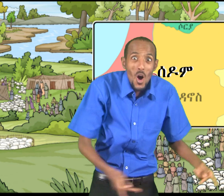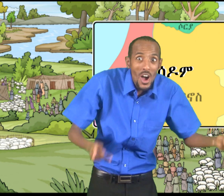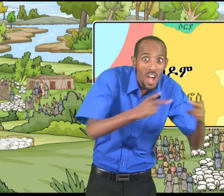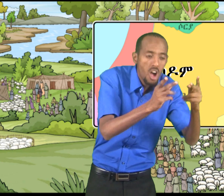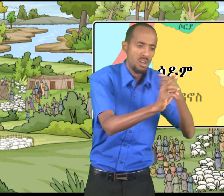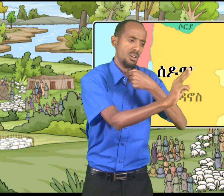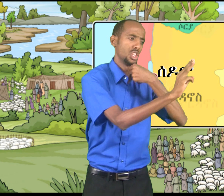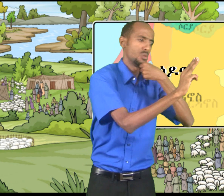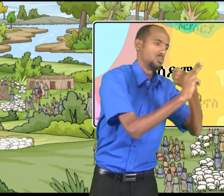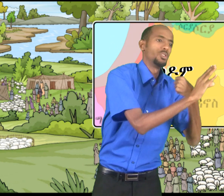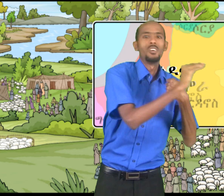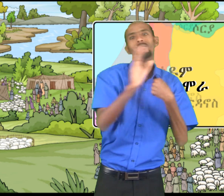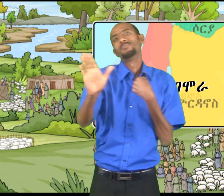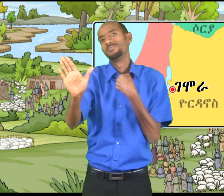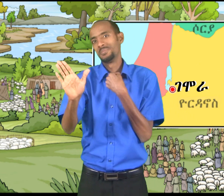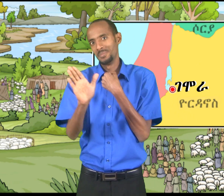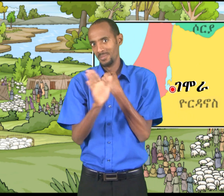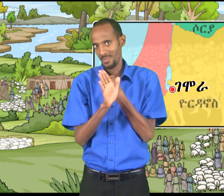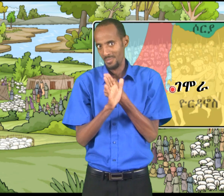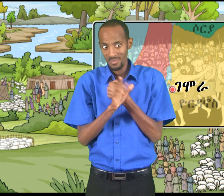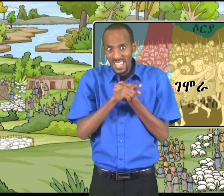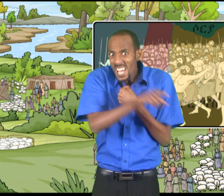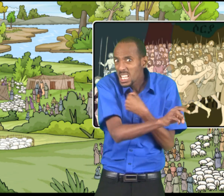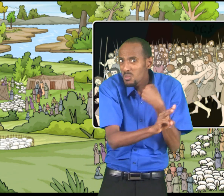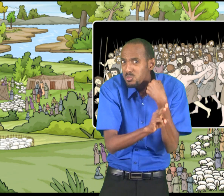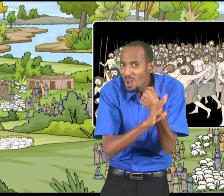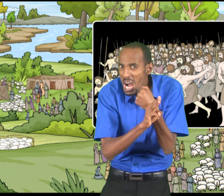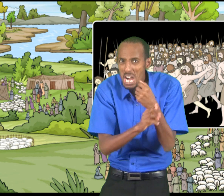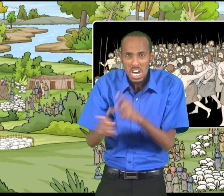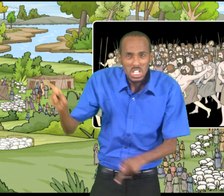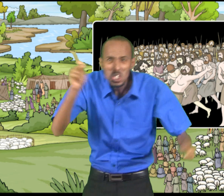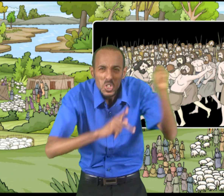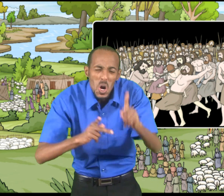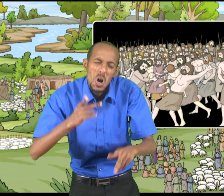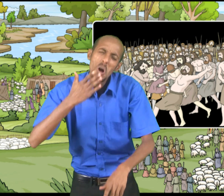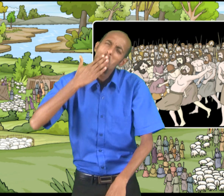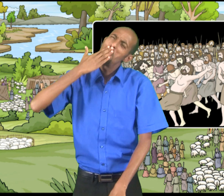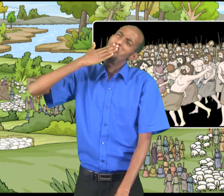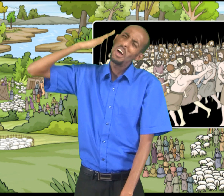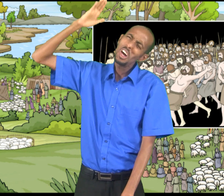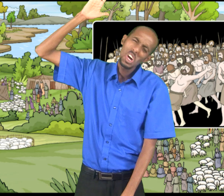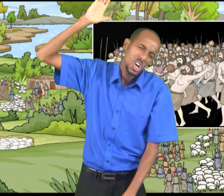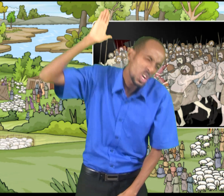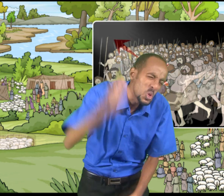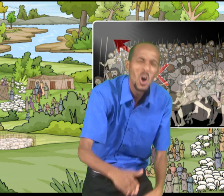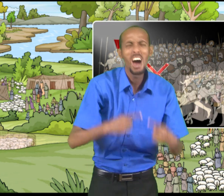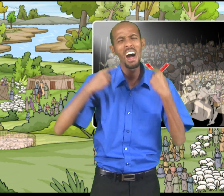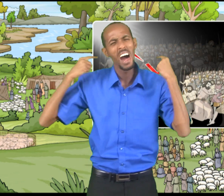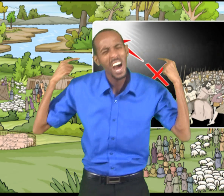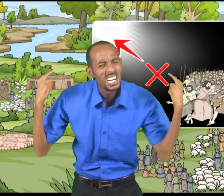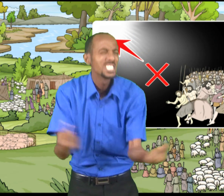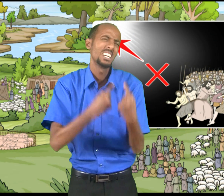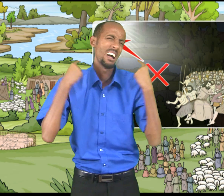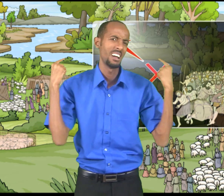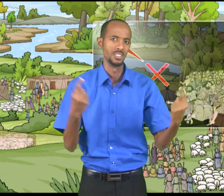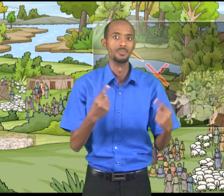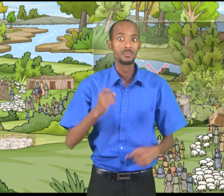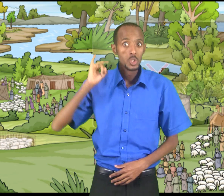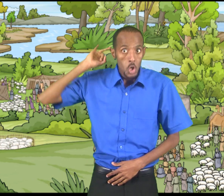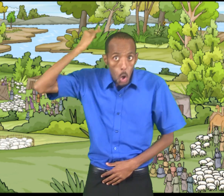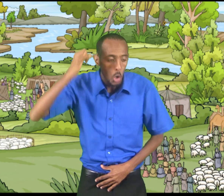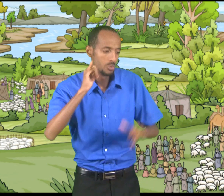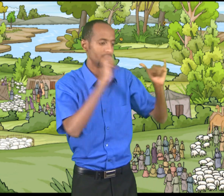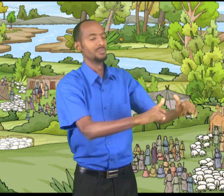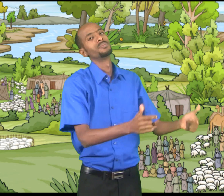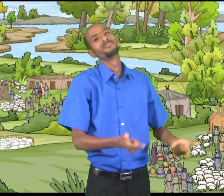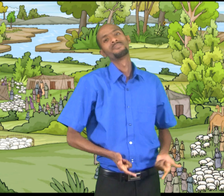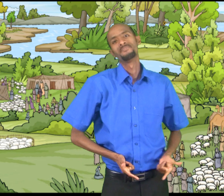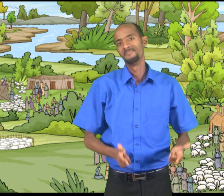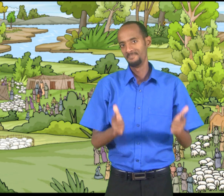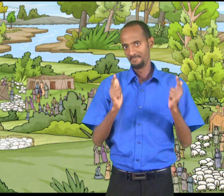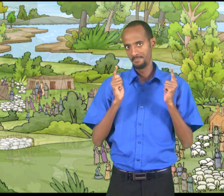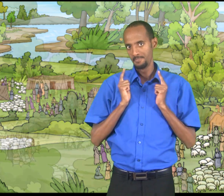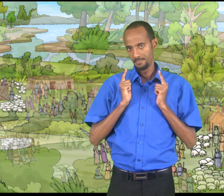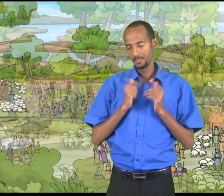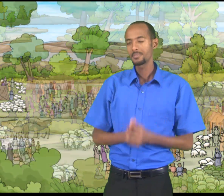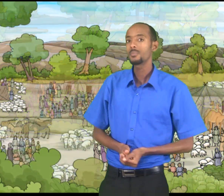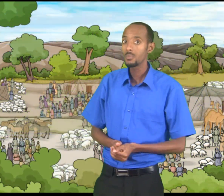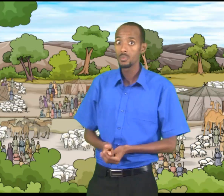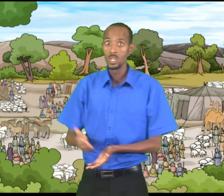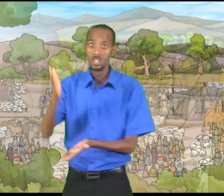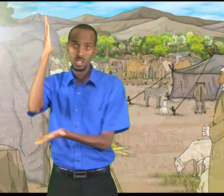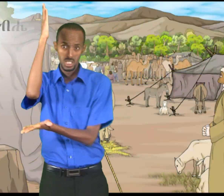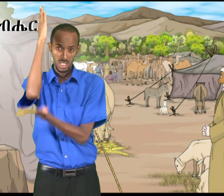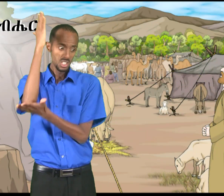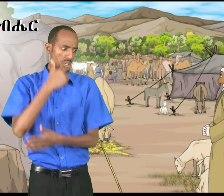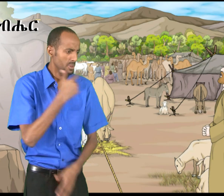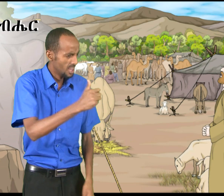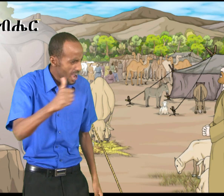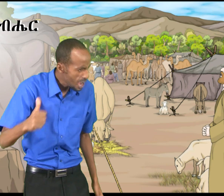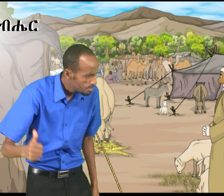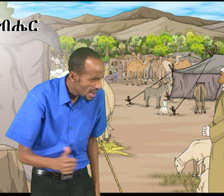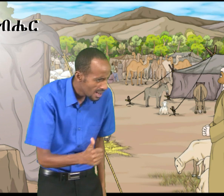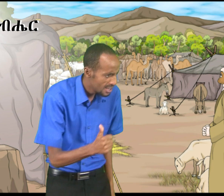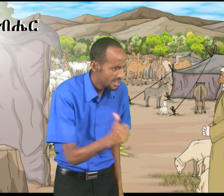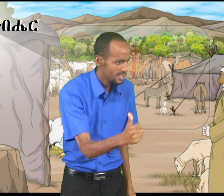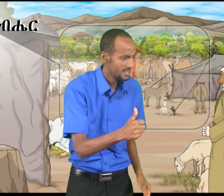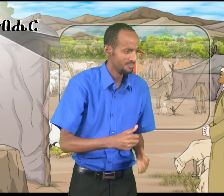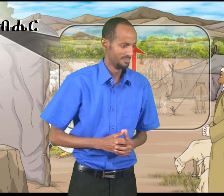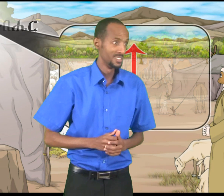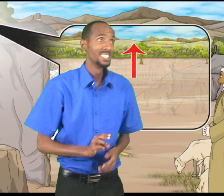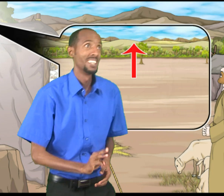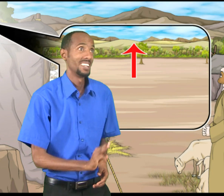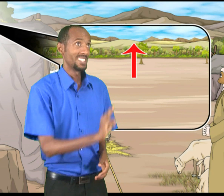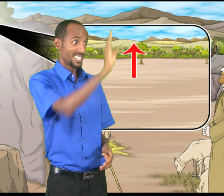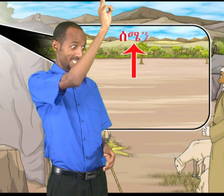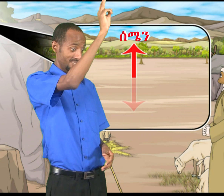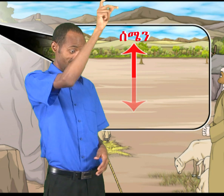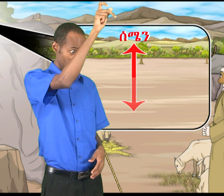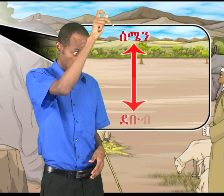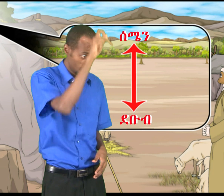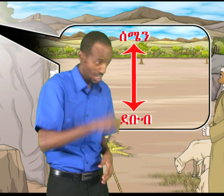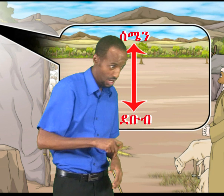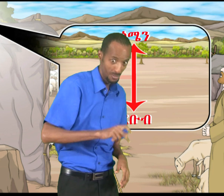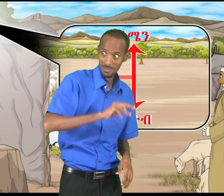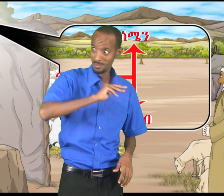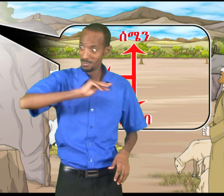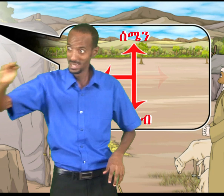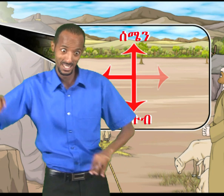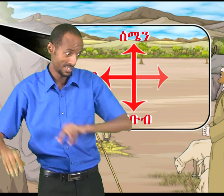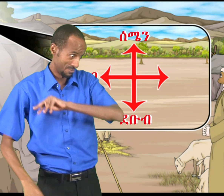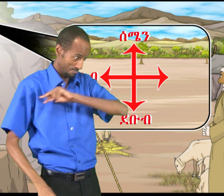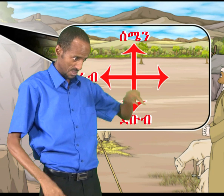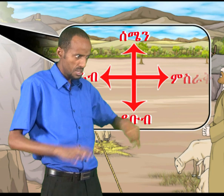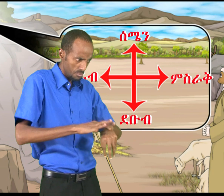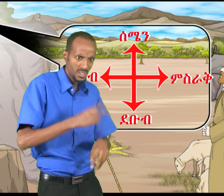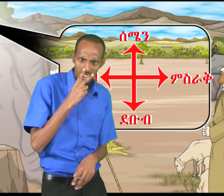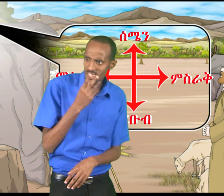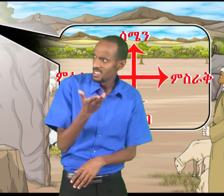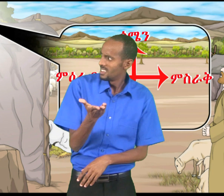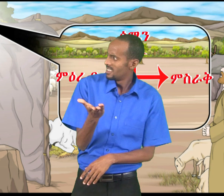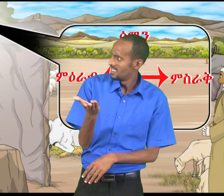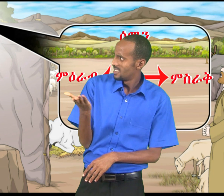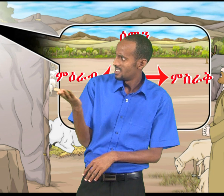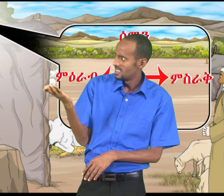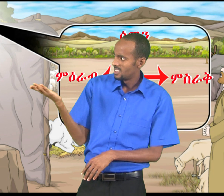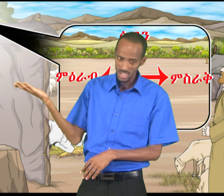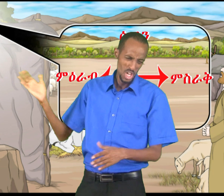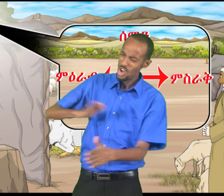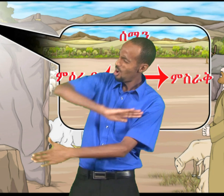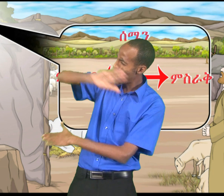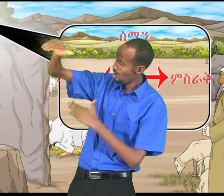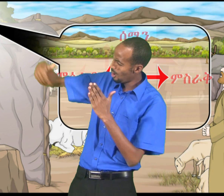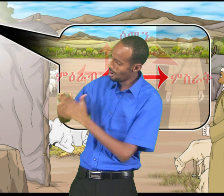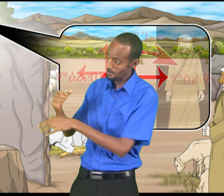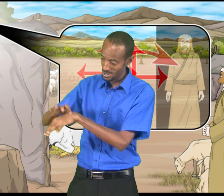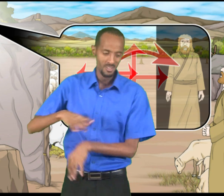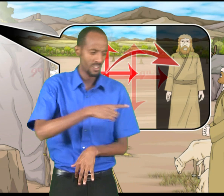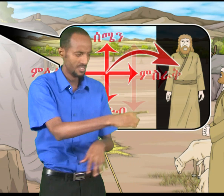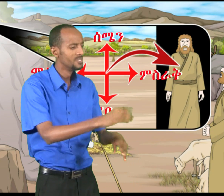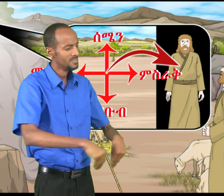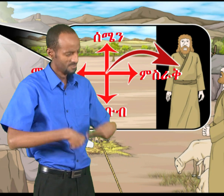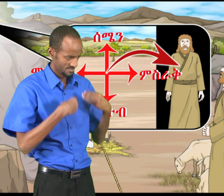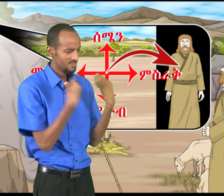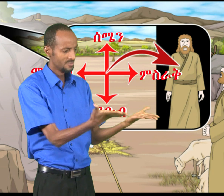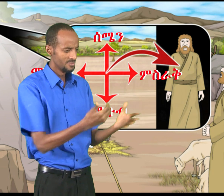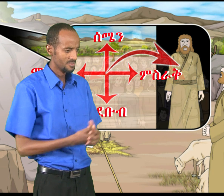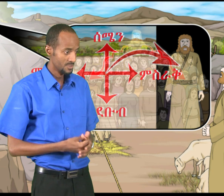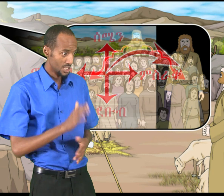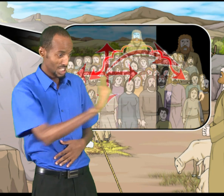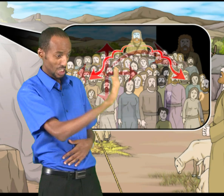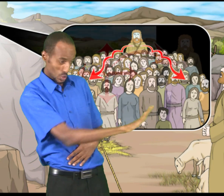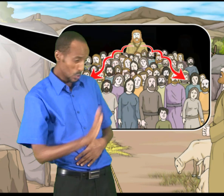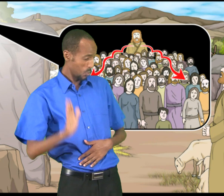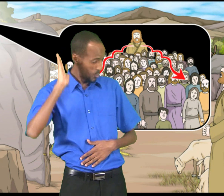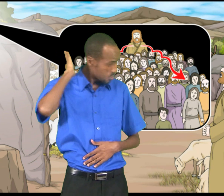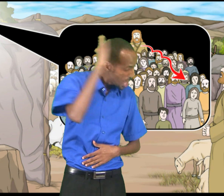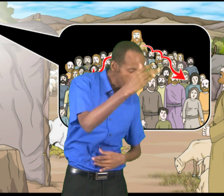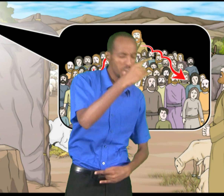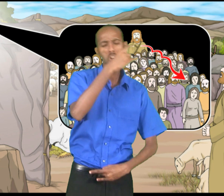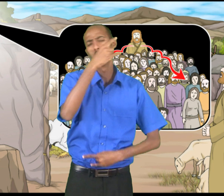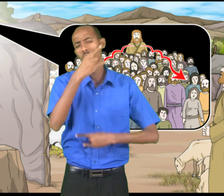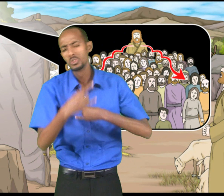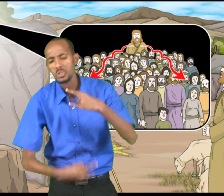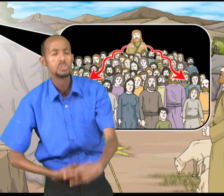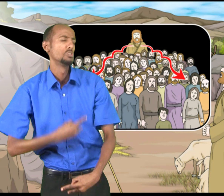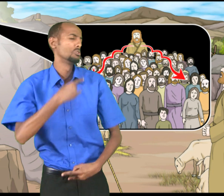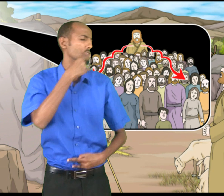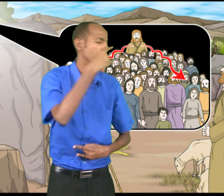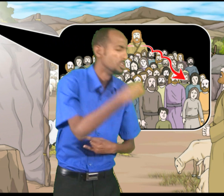But the men of Sodom were wicked, sinning greatly against the LORD. After Lot had departed, the LORD said to Abram, “Now lift up your eyes from the place where you are, and look to the north and south and east and west, for all the land that you see, I will give to you and your offspring forever.